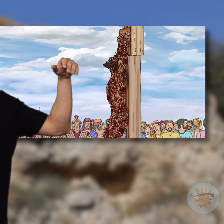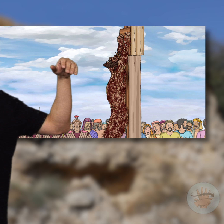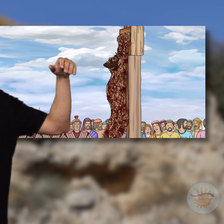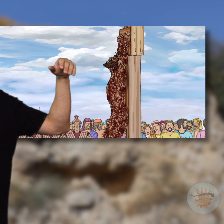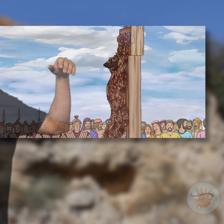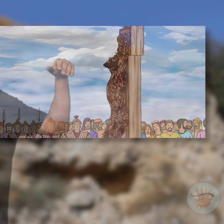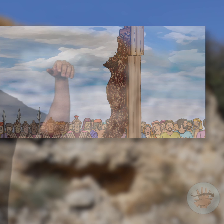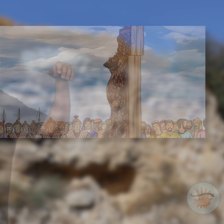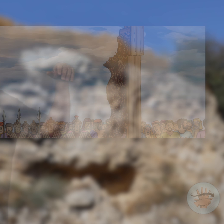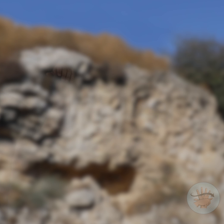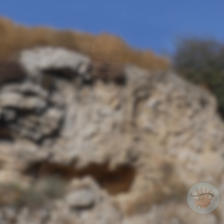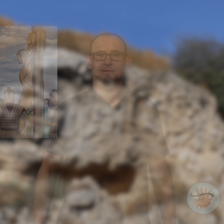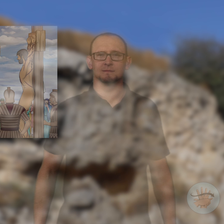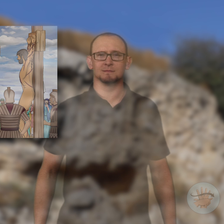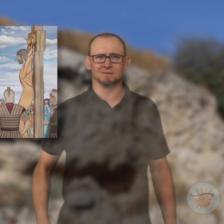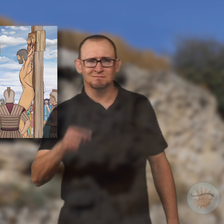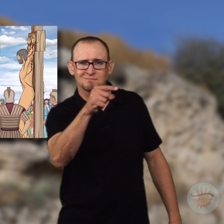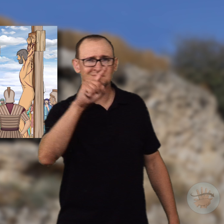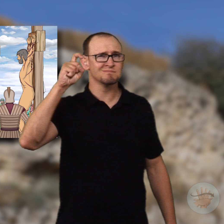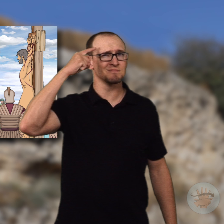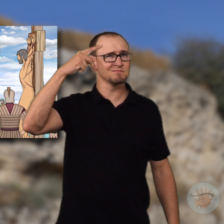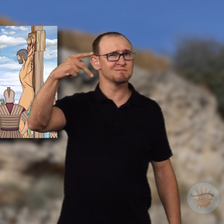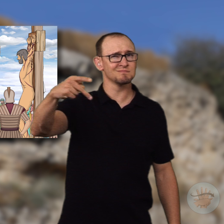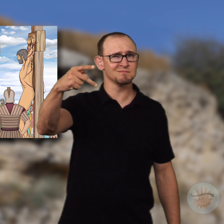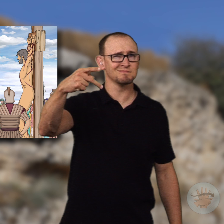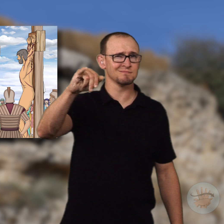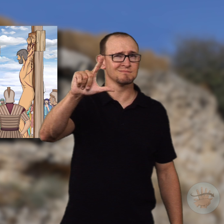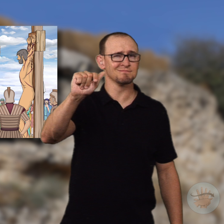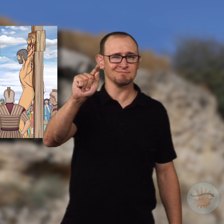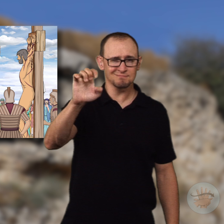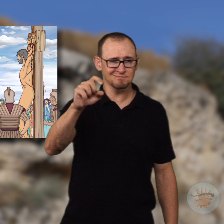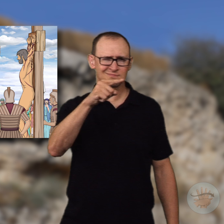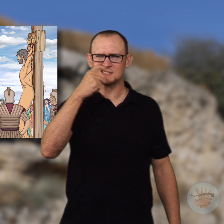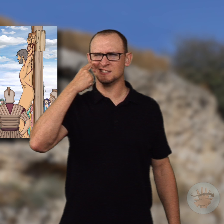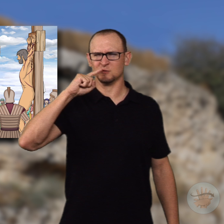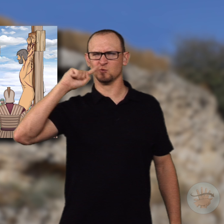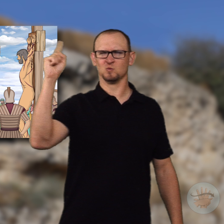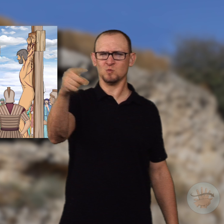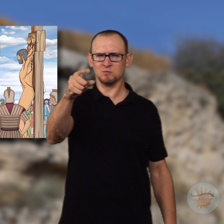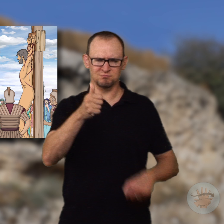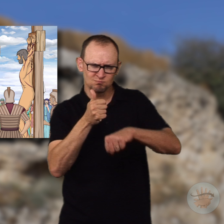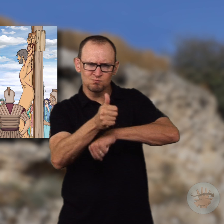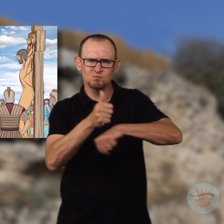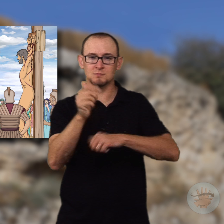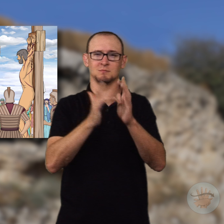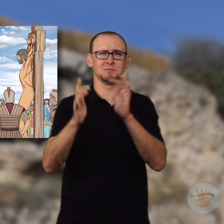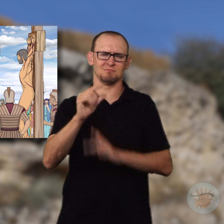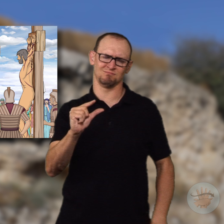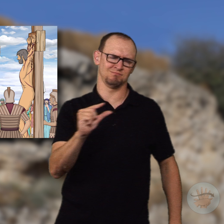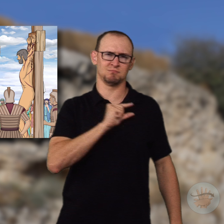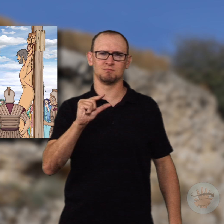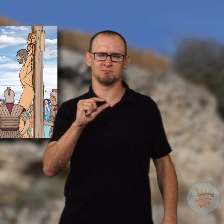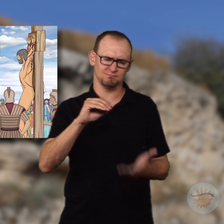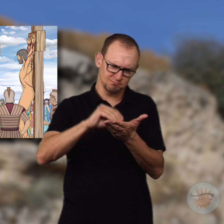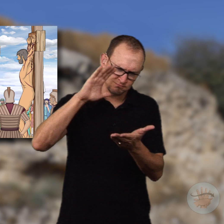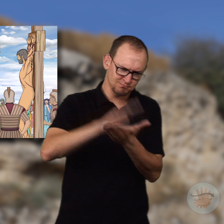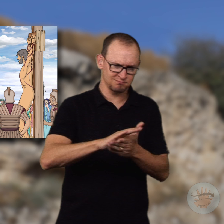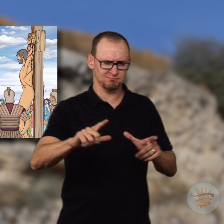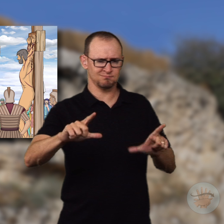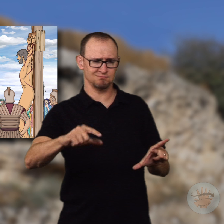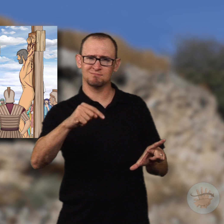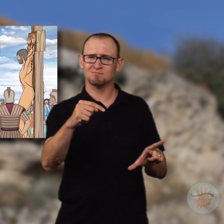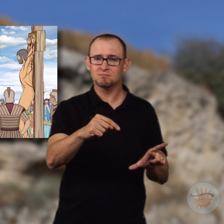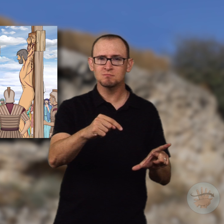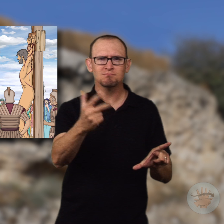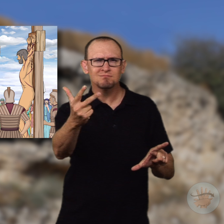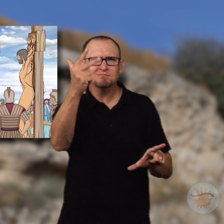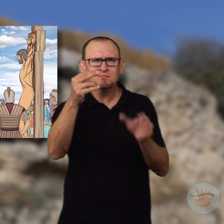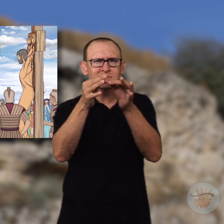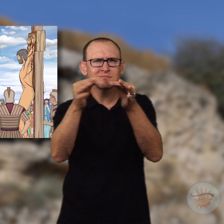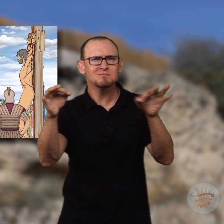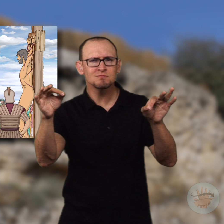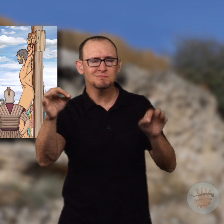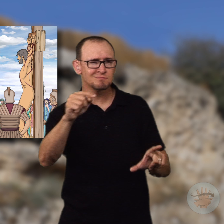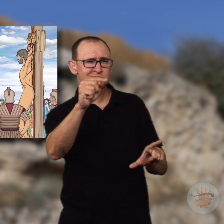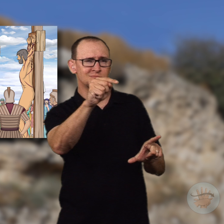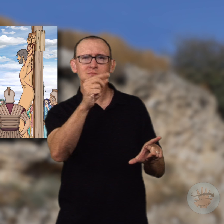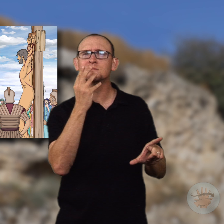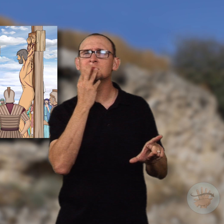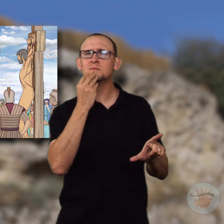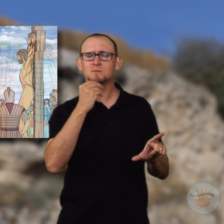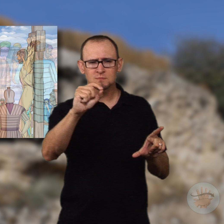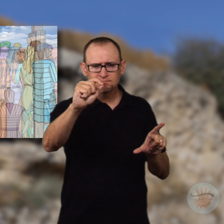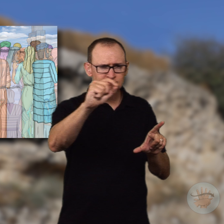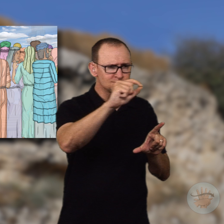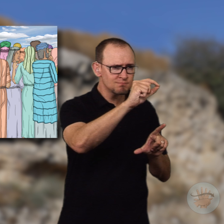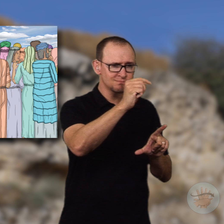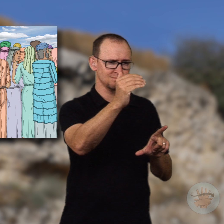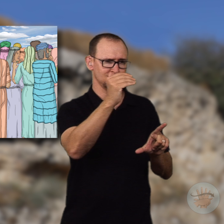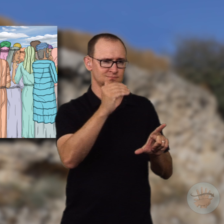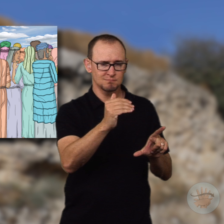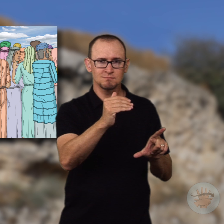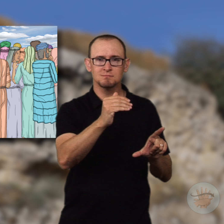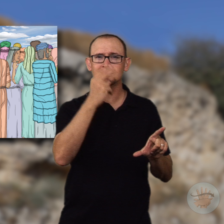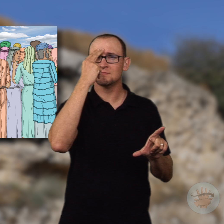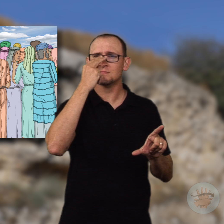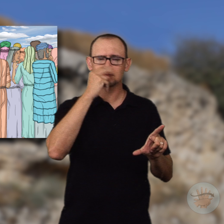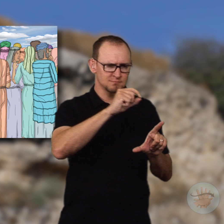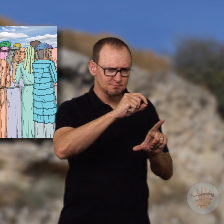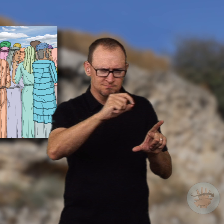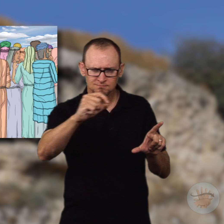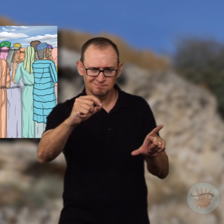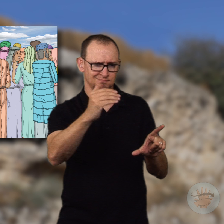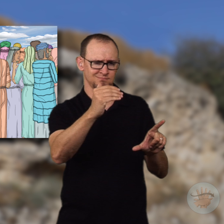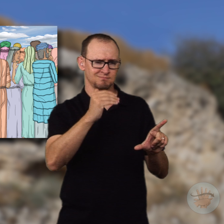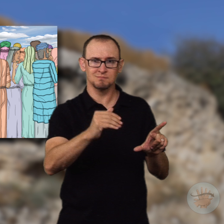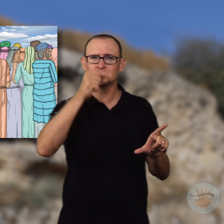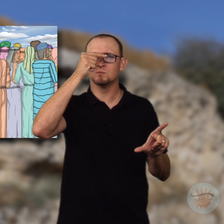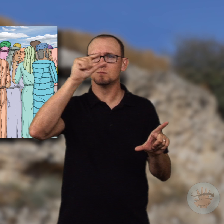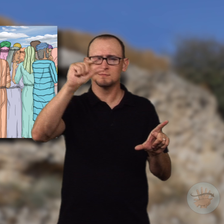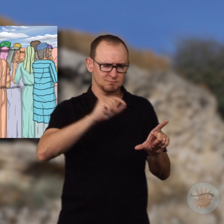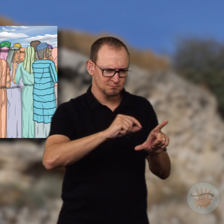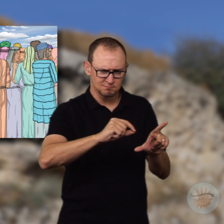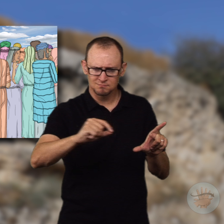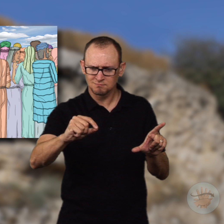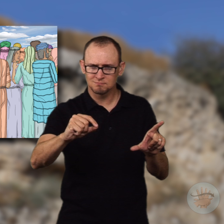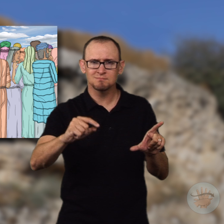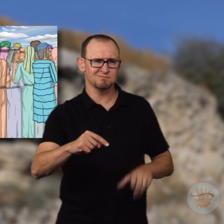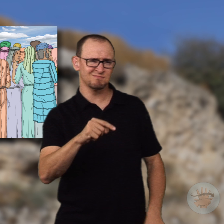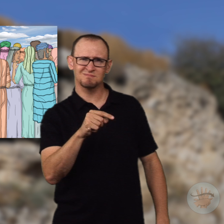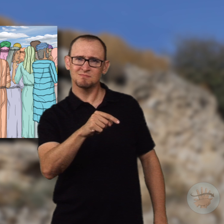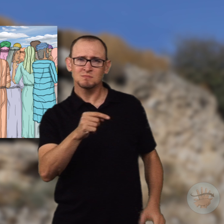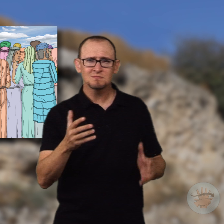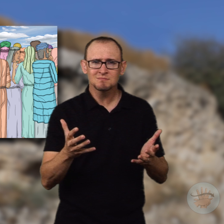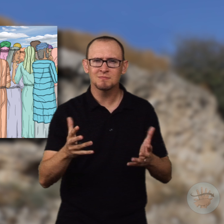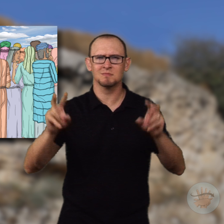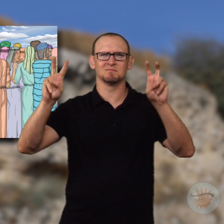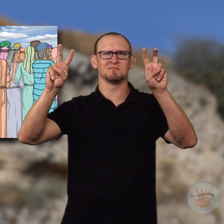Pilate also had a notice posted on the cross. It read: JESUS OF NAZARETH, THE KING OF THE JEWS.